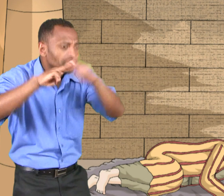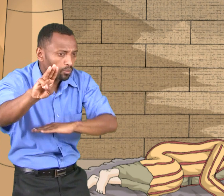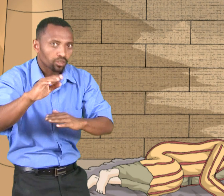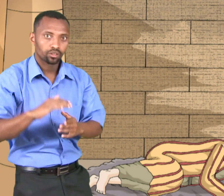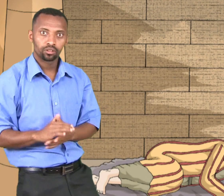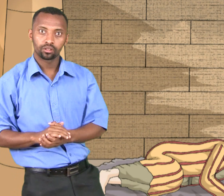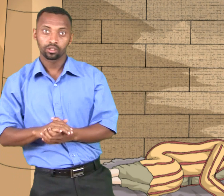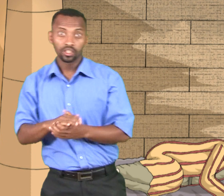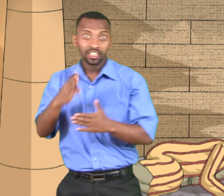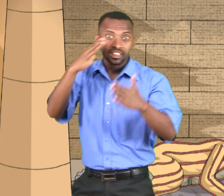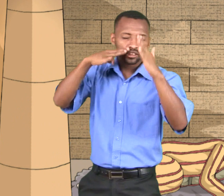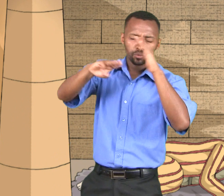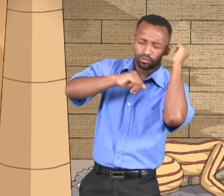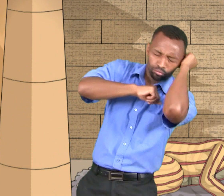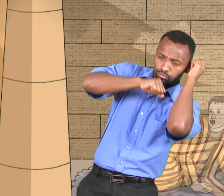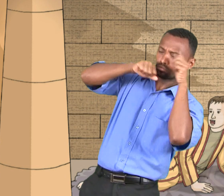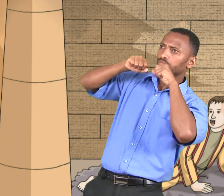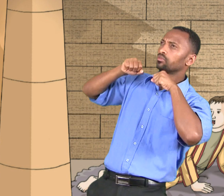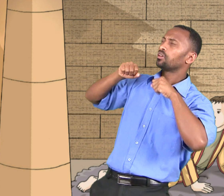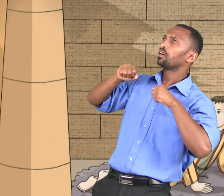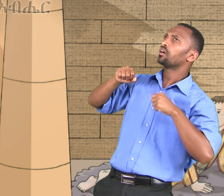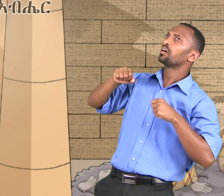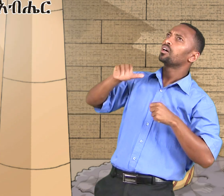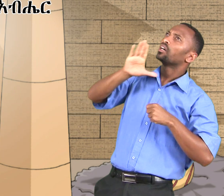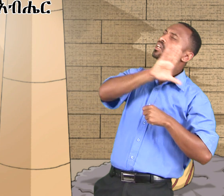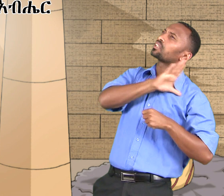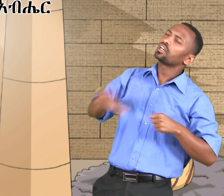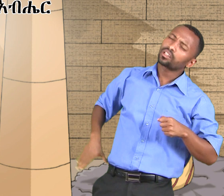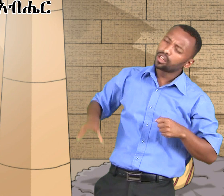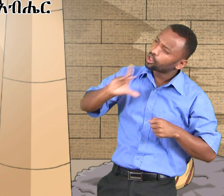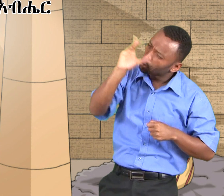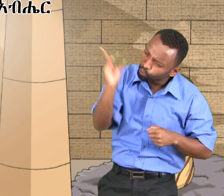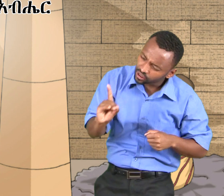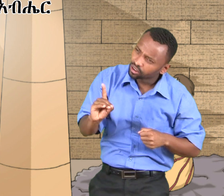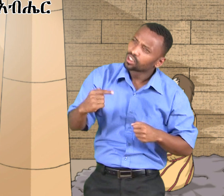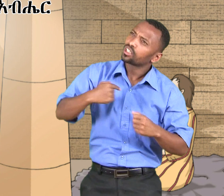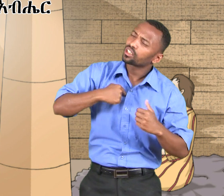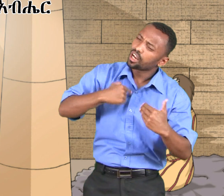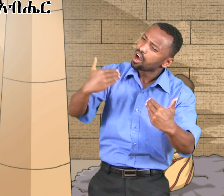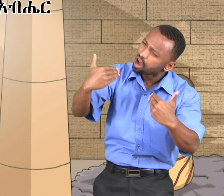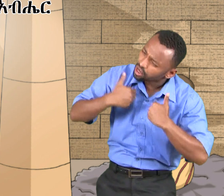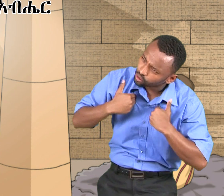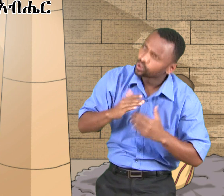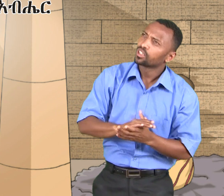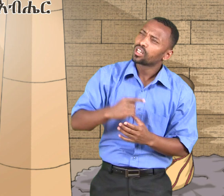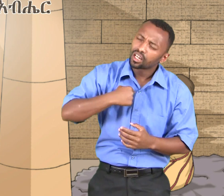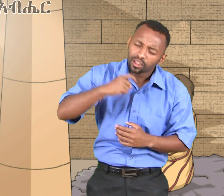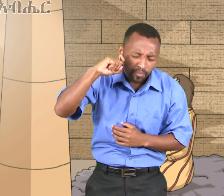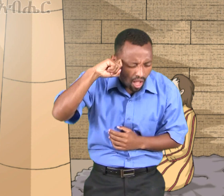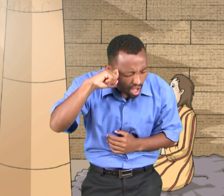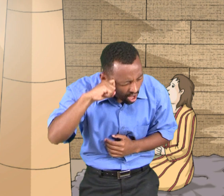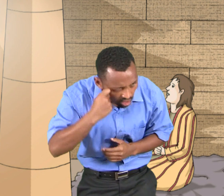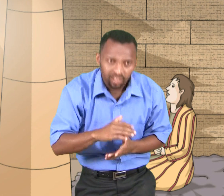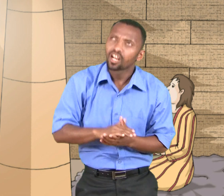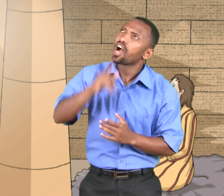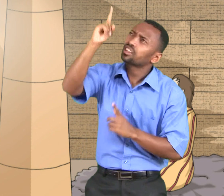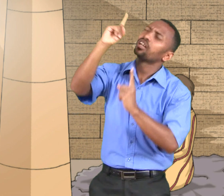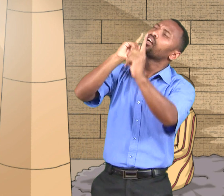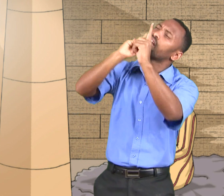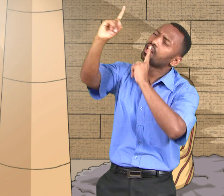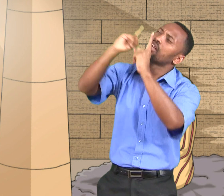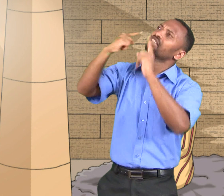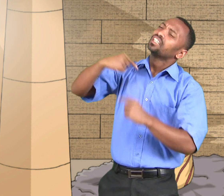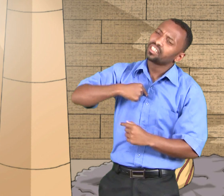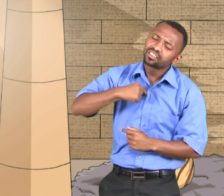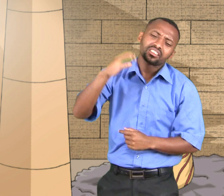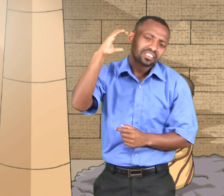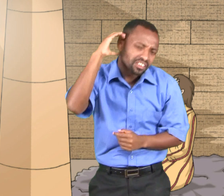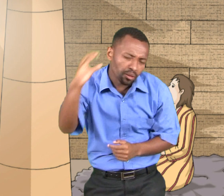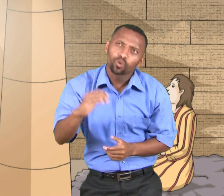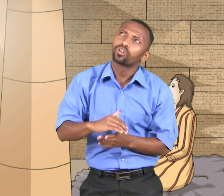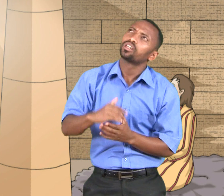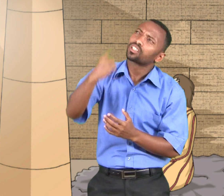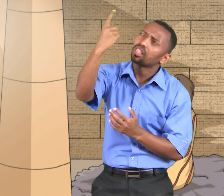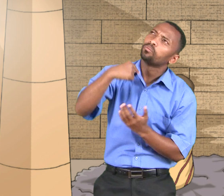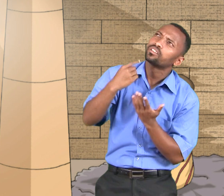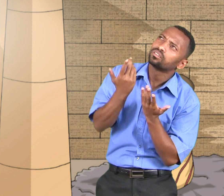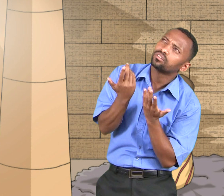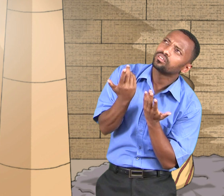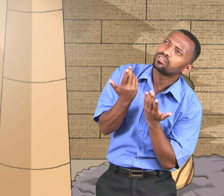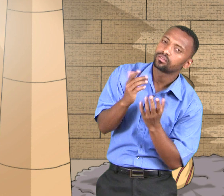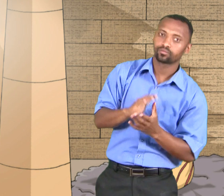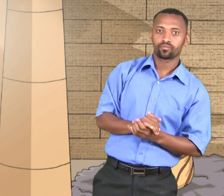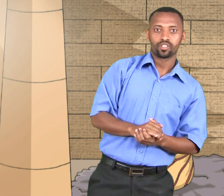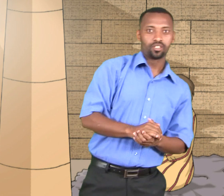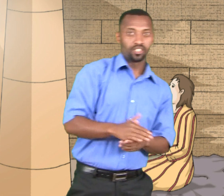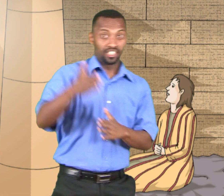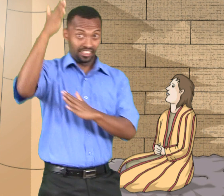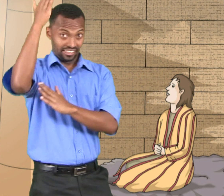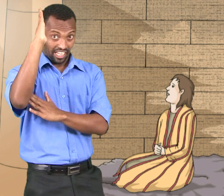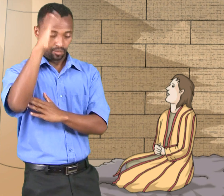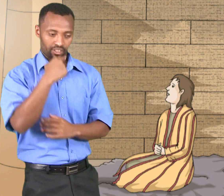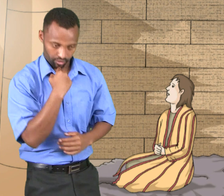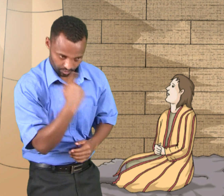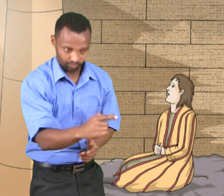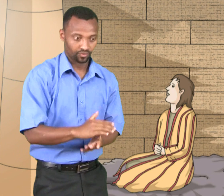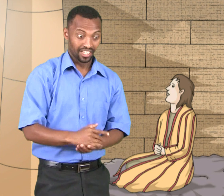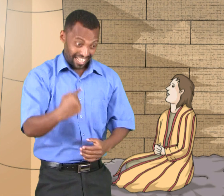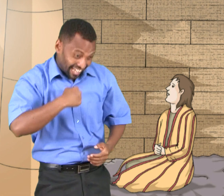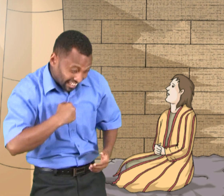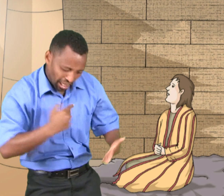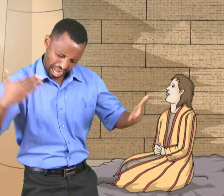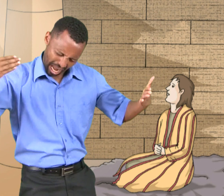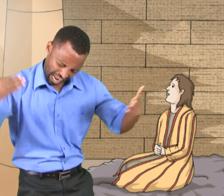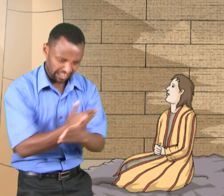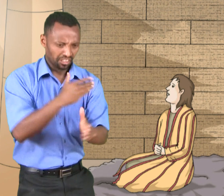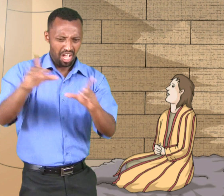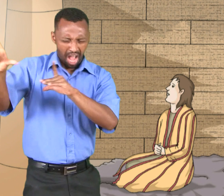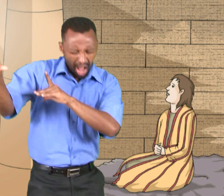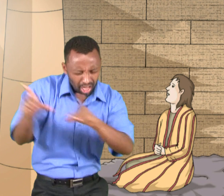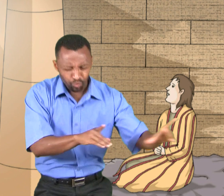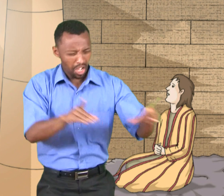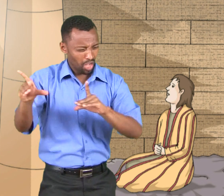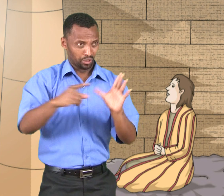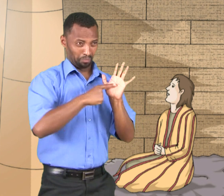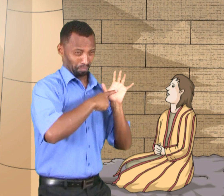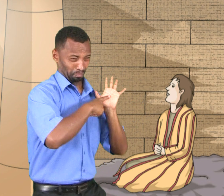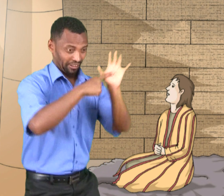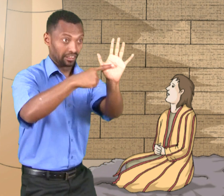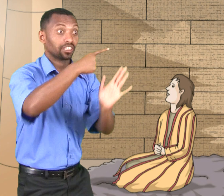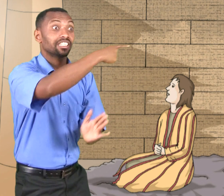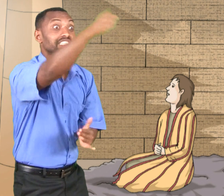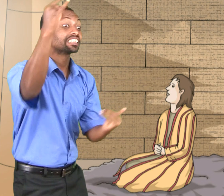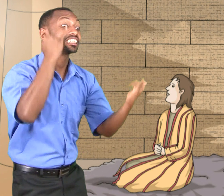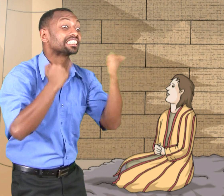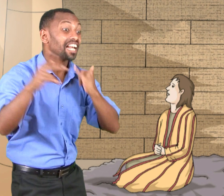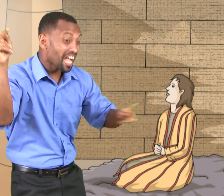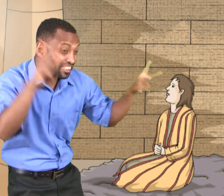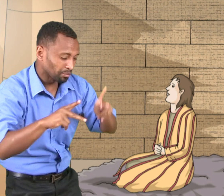Then the LORD came and stood there, calling as before, “Samuel! Samuel!” And Samuel answered, “Speak, for Your servant is listening.”